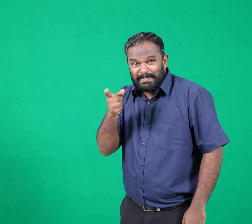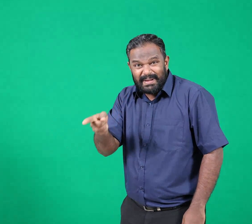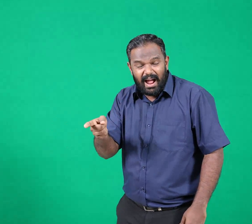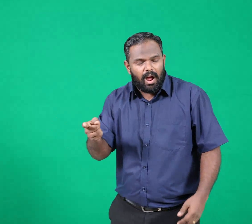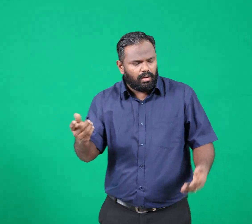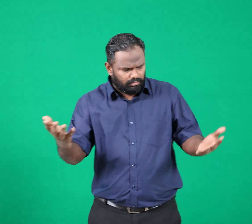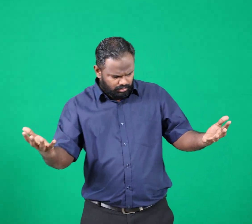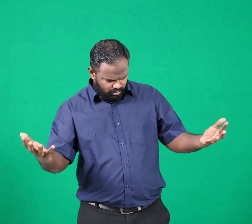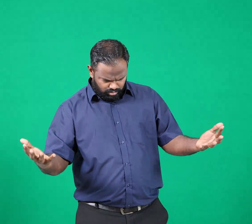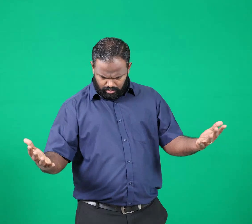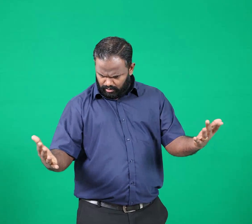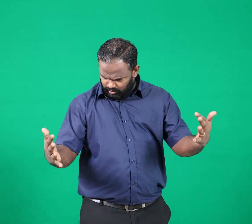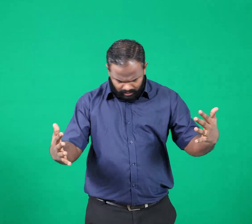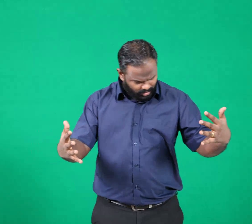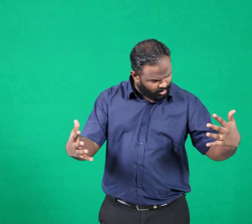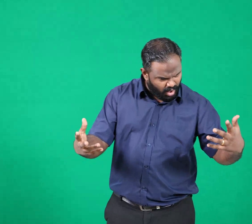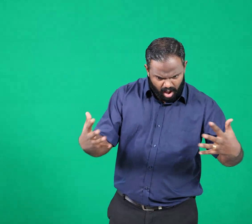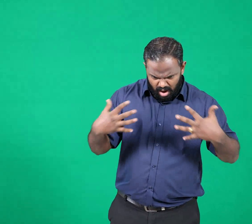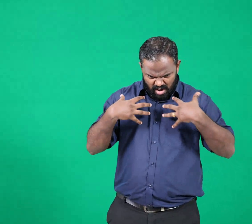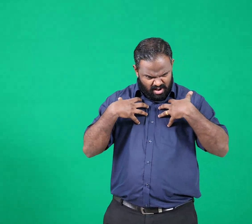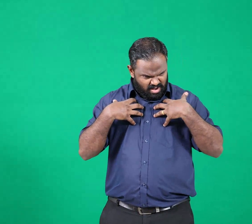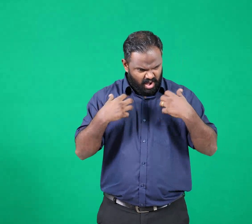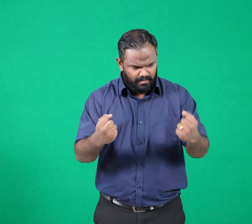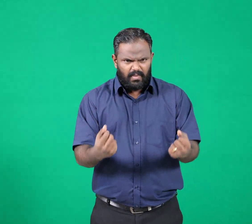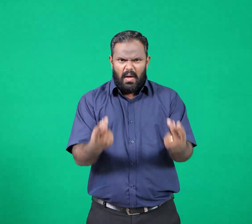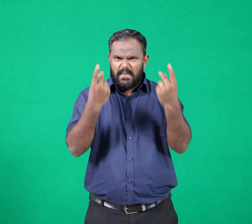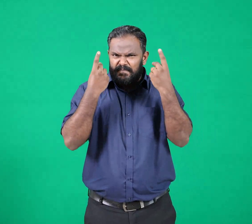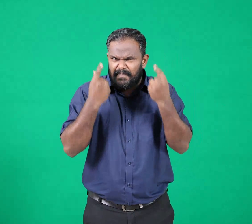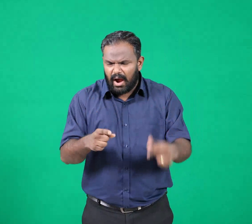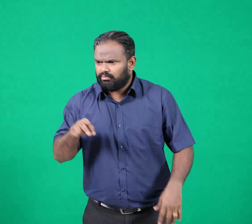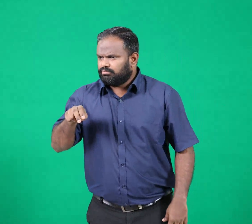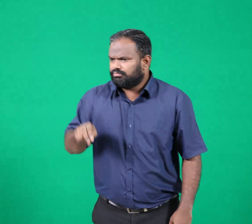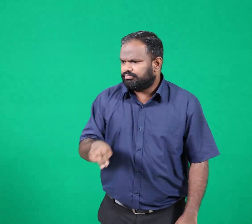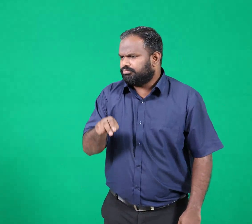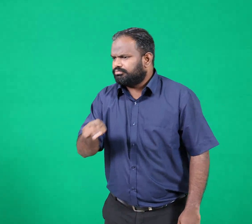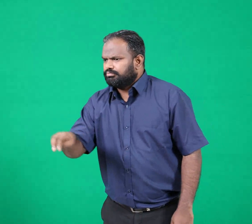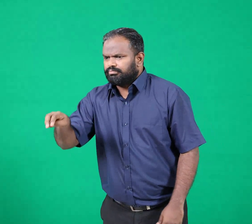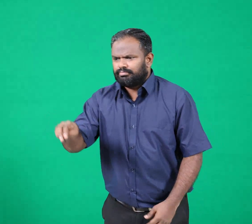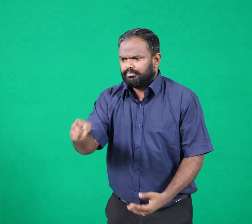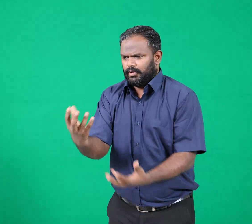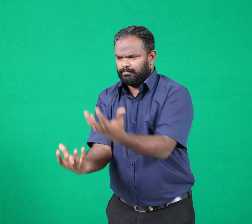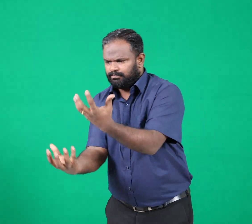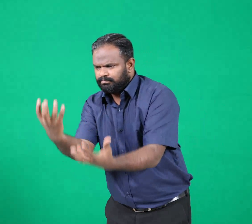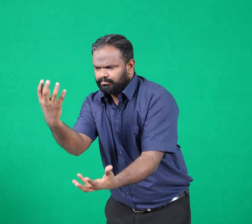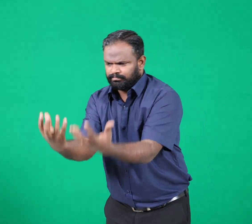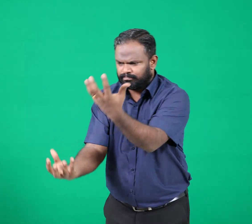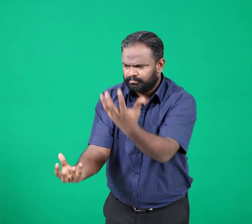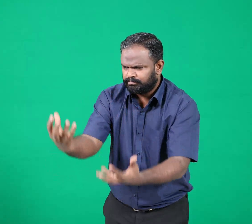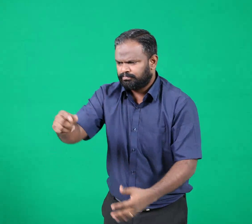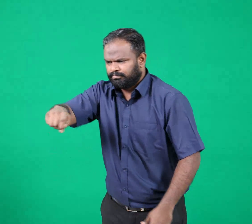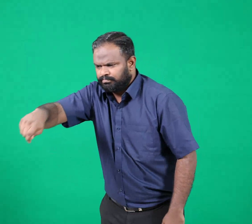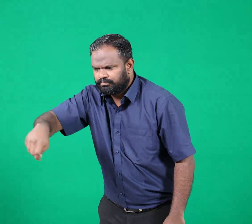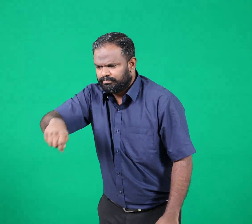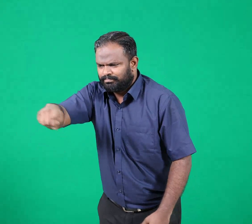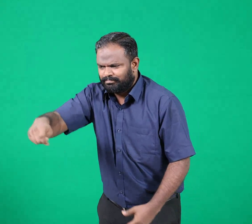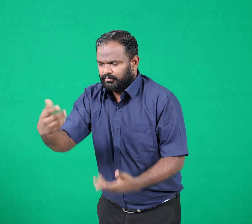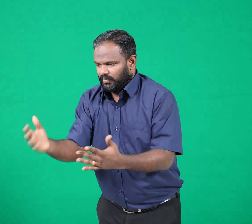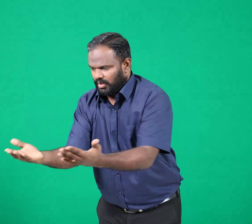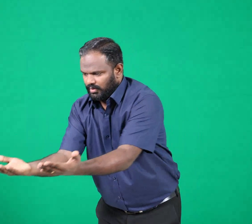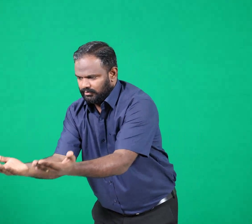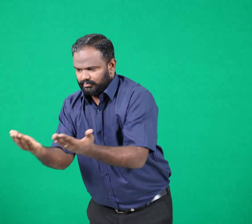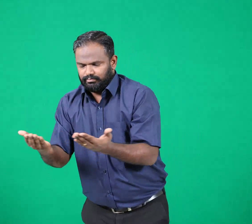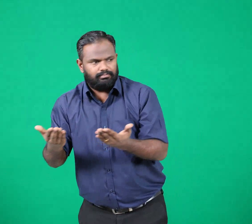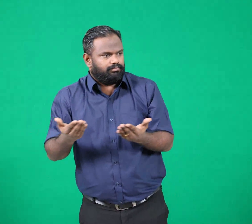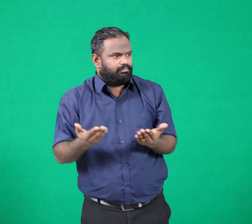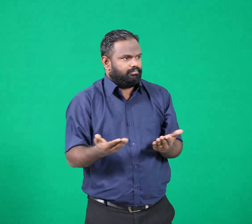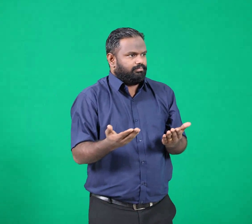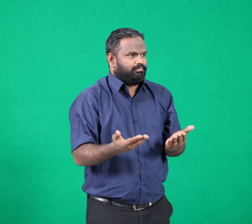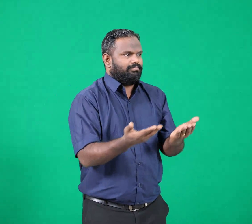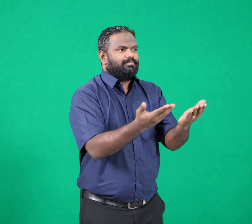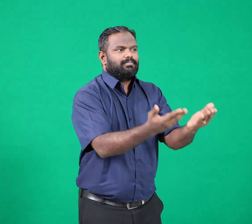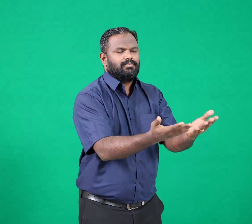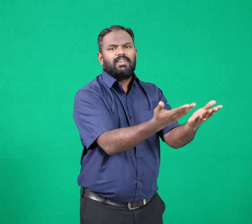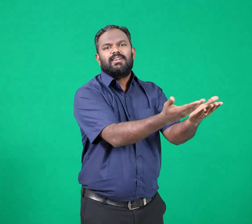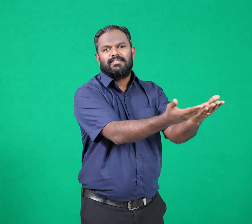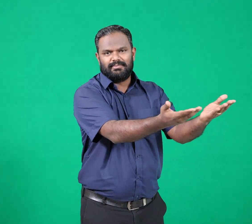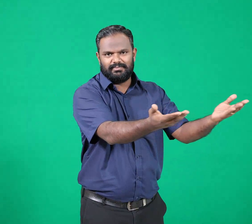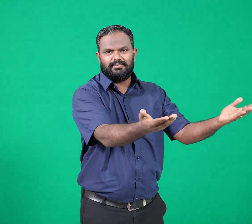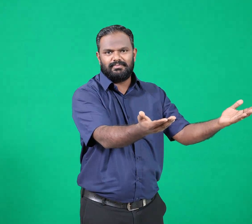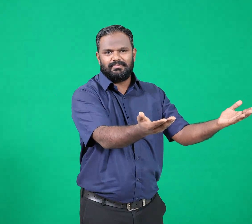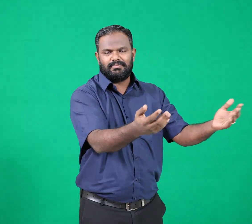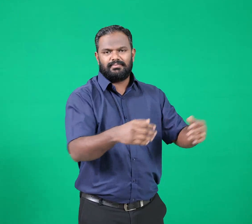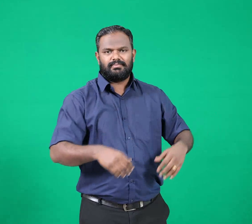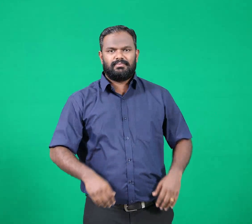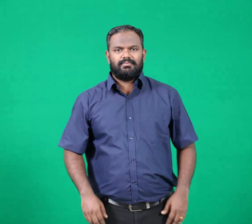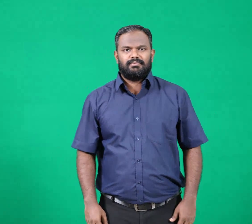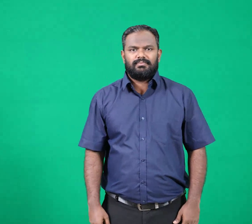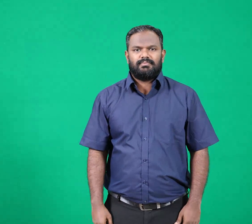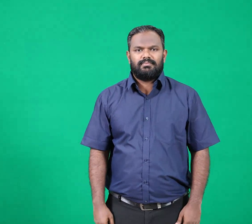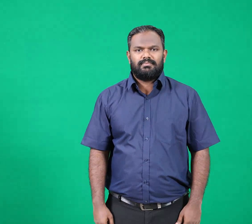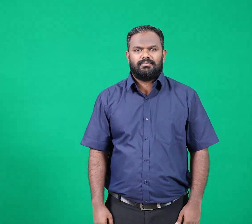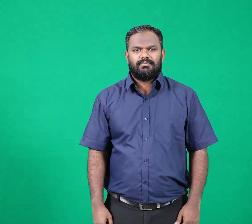And she got up at once and began to serve them.